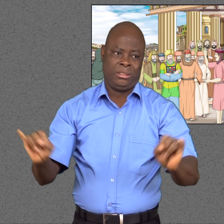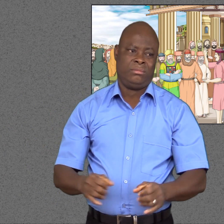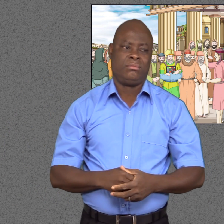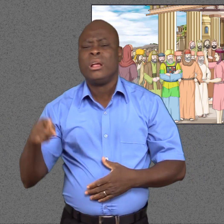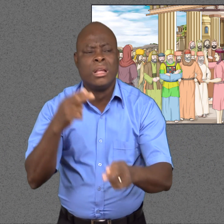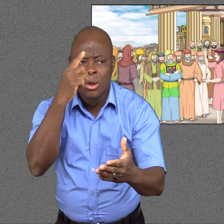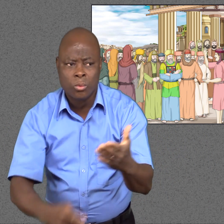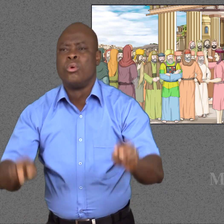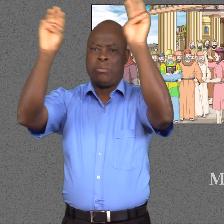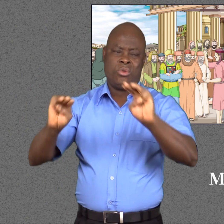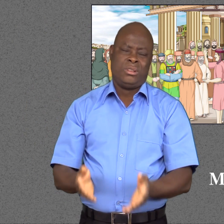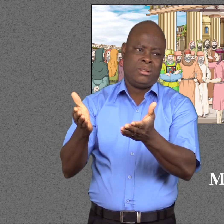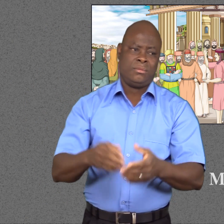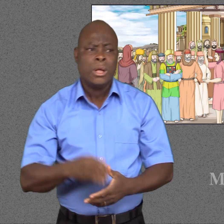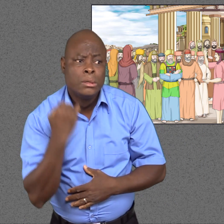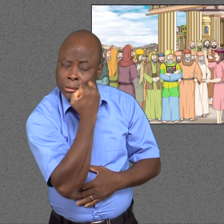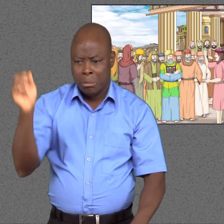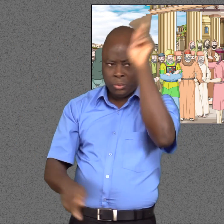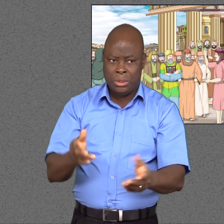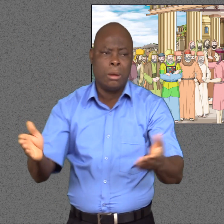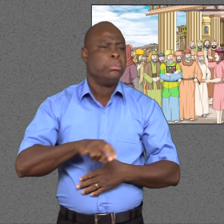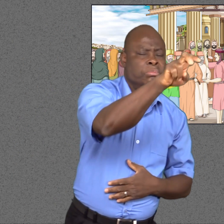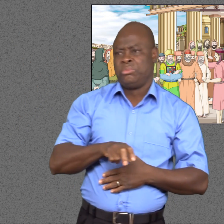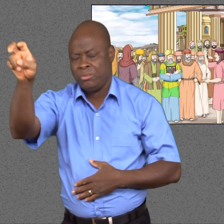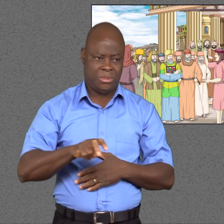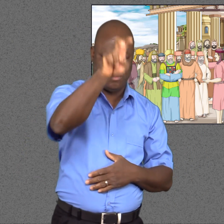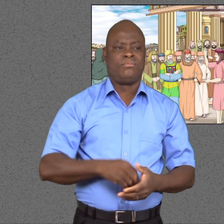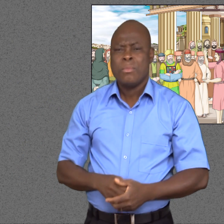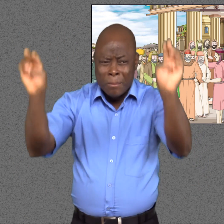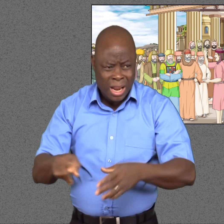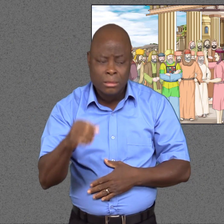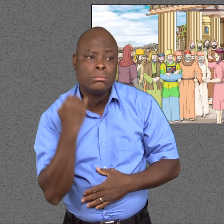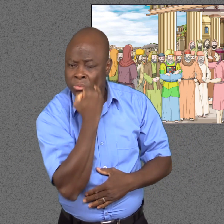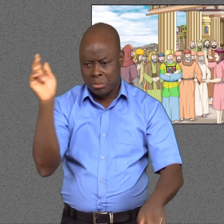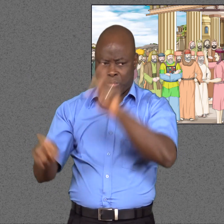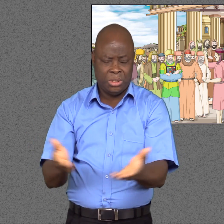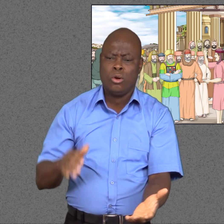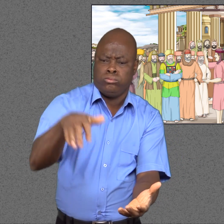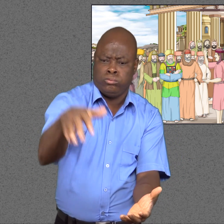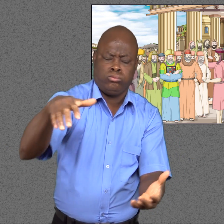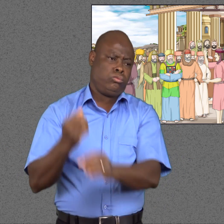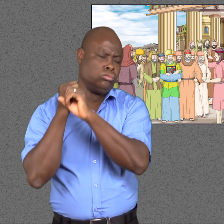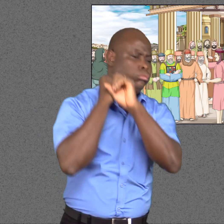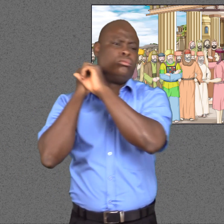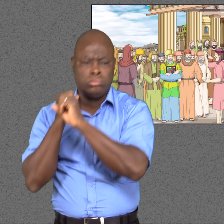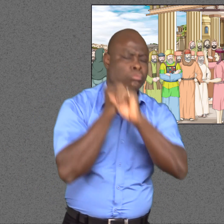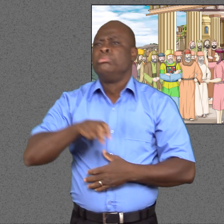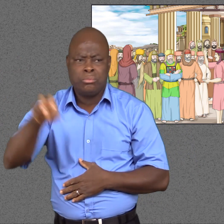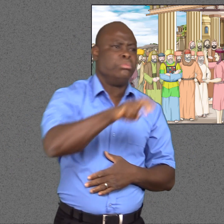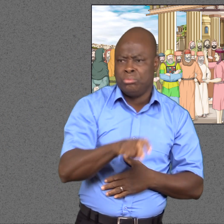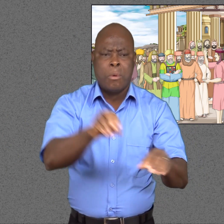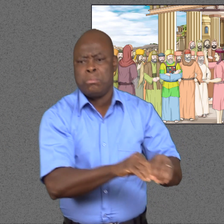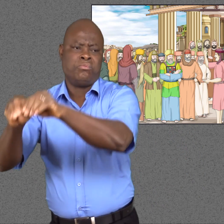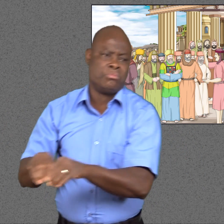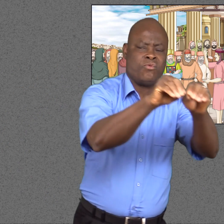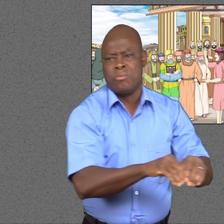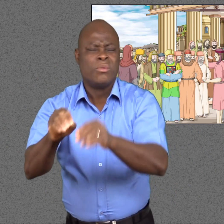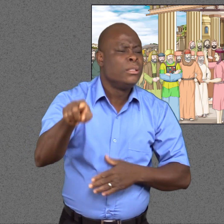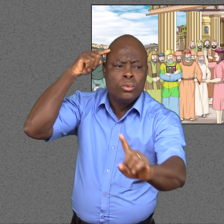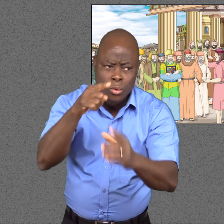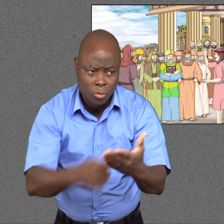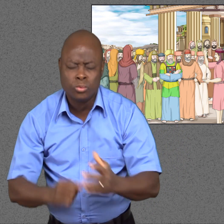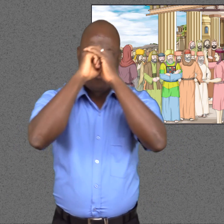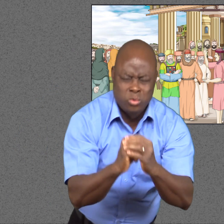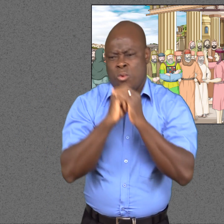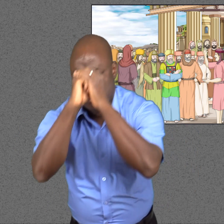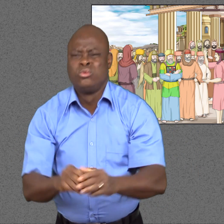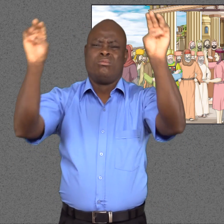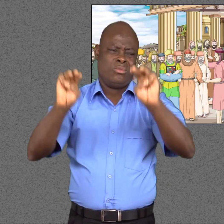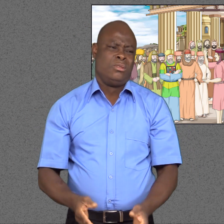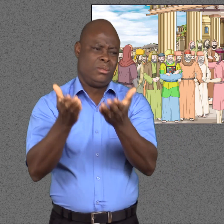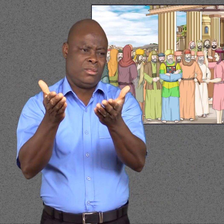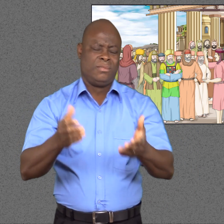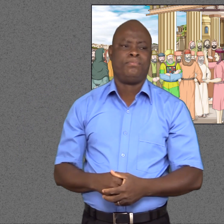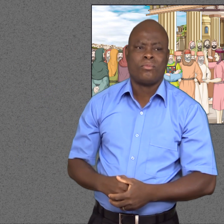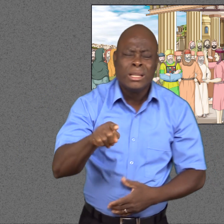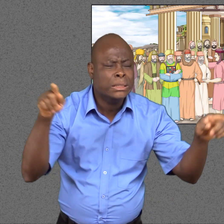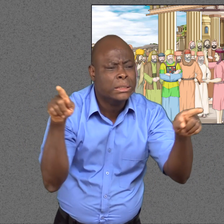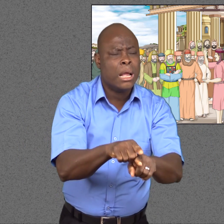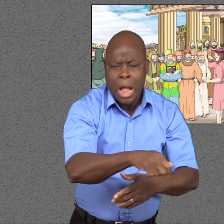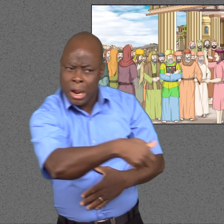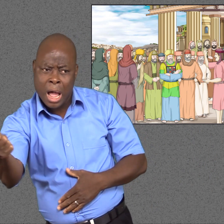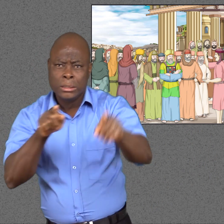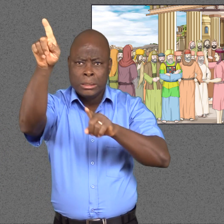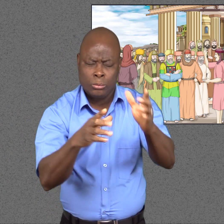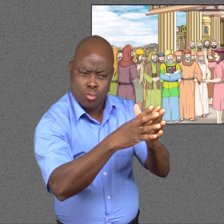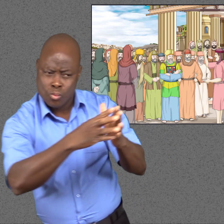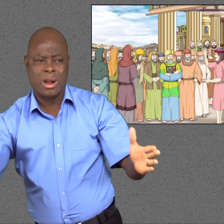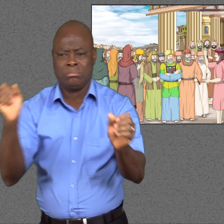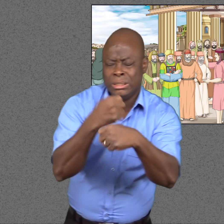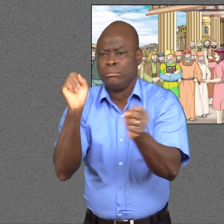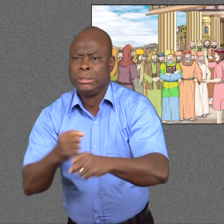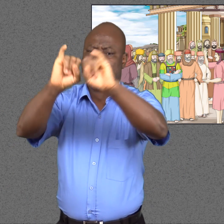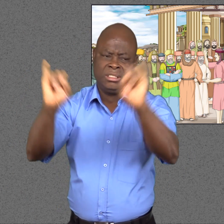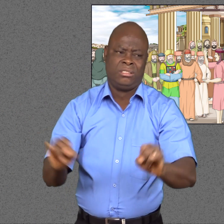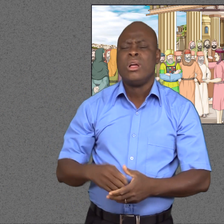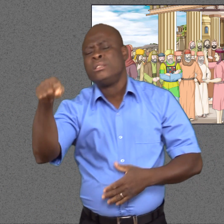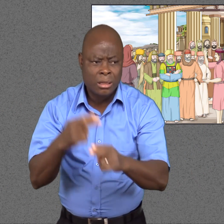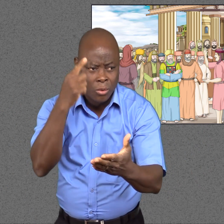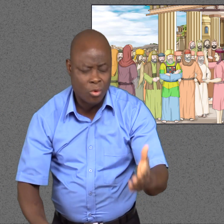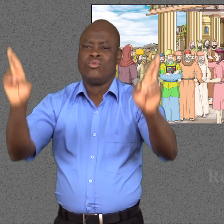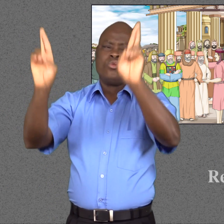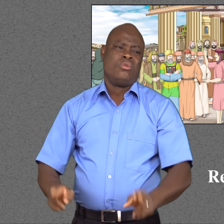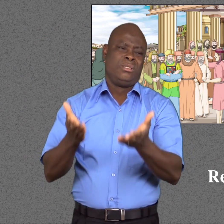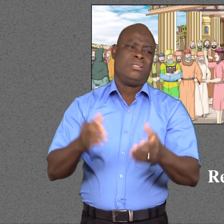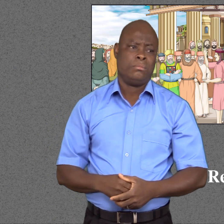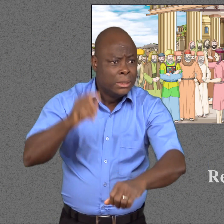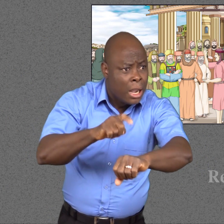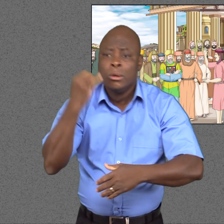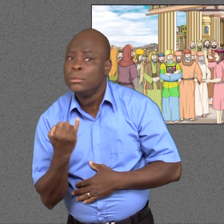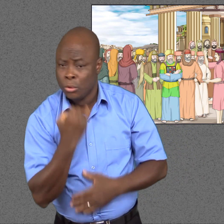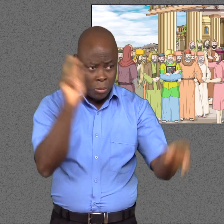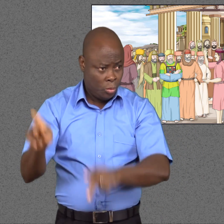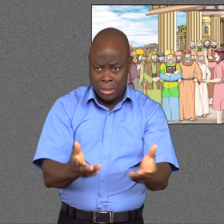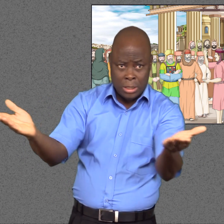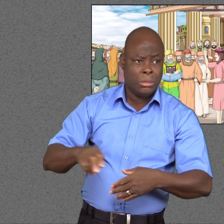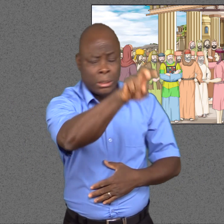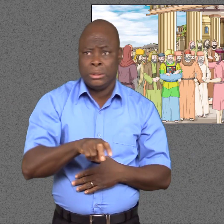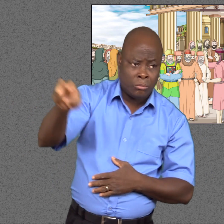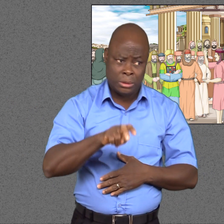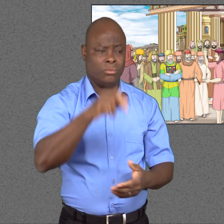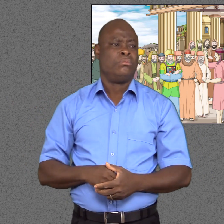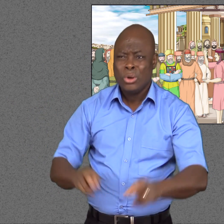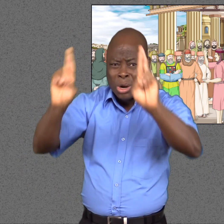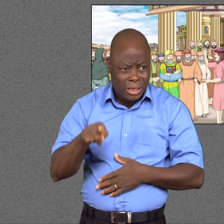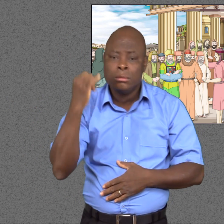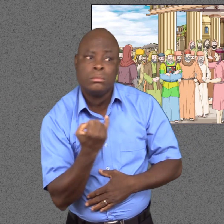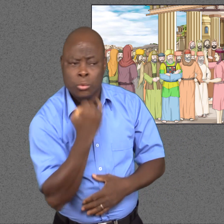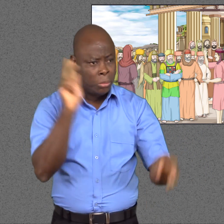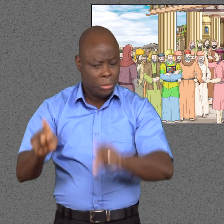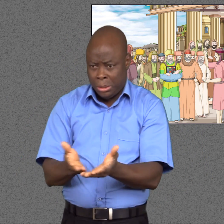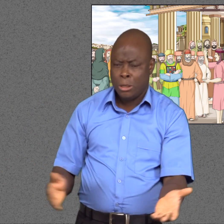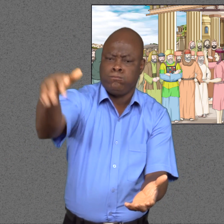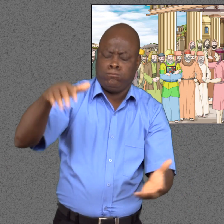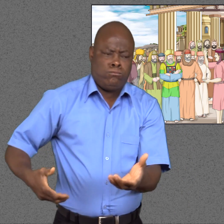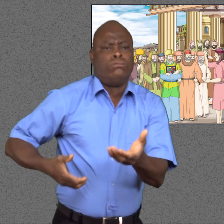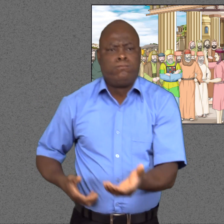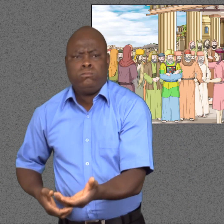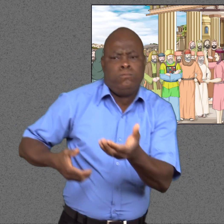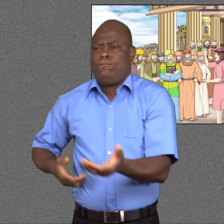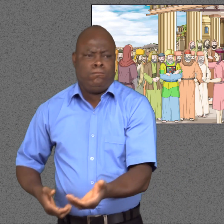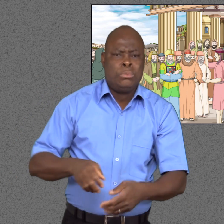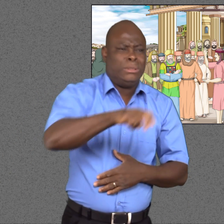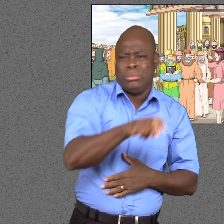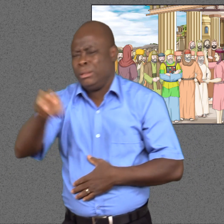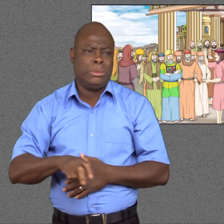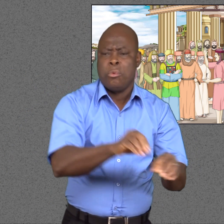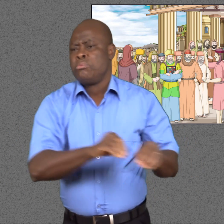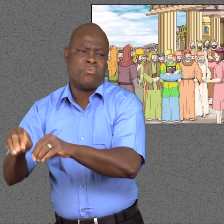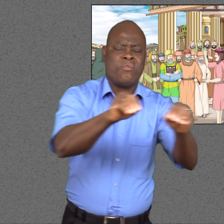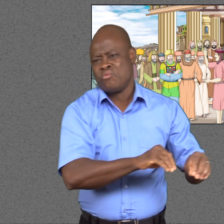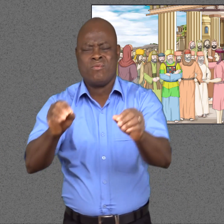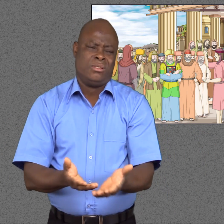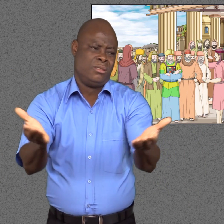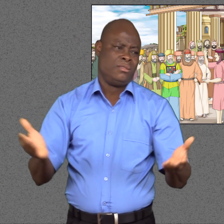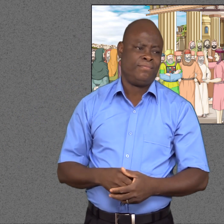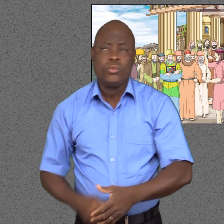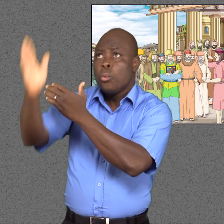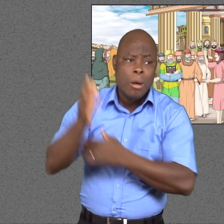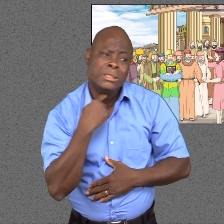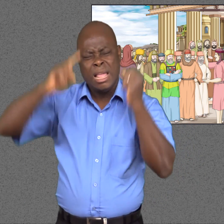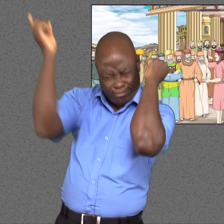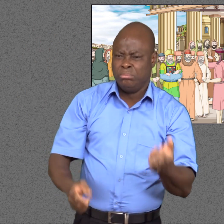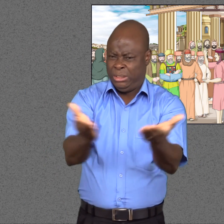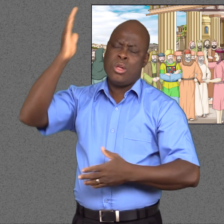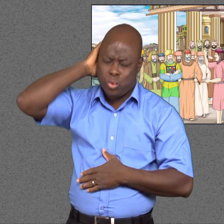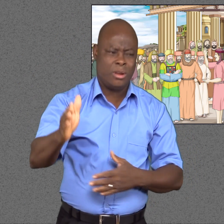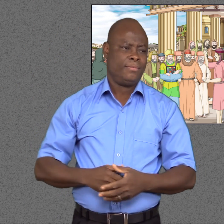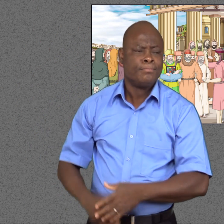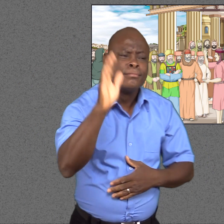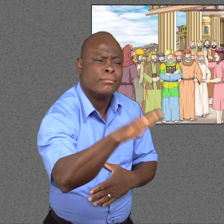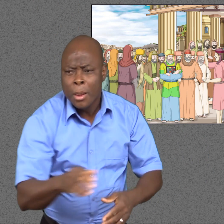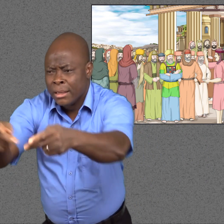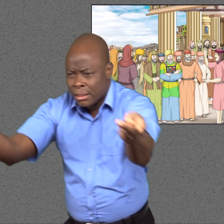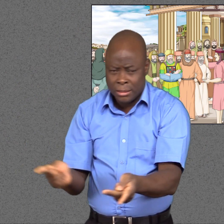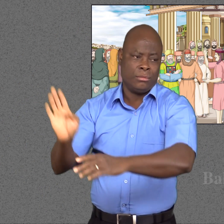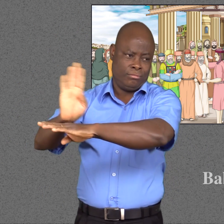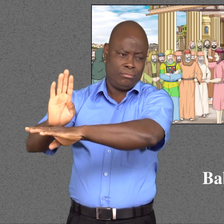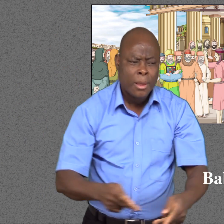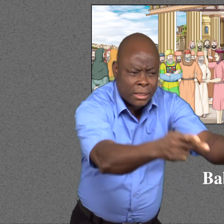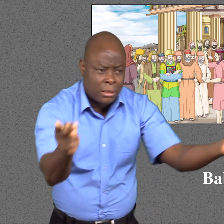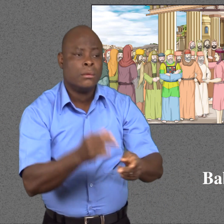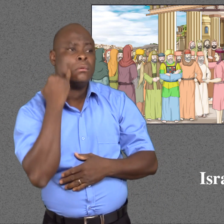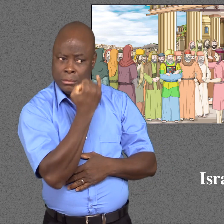You have taken along the tabernacle of Molech and the star of your god Rephan, the idols you made to worship.